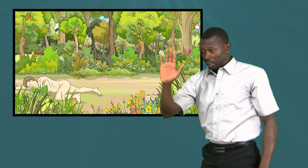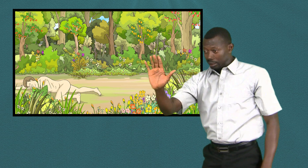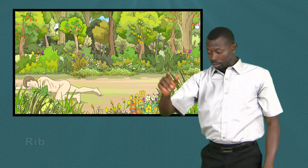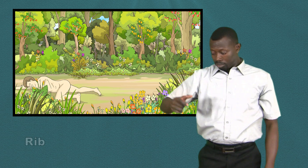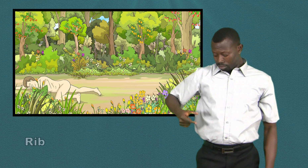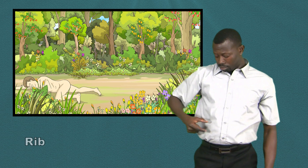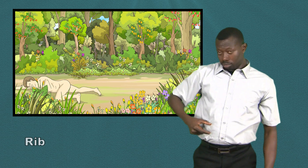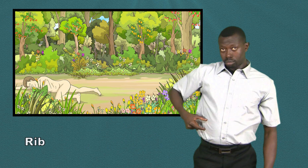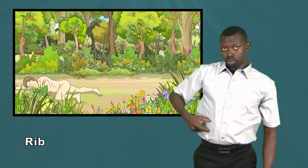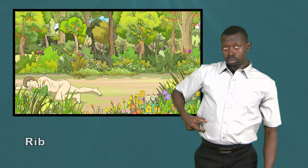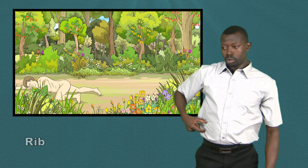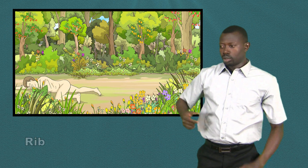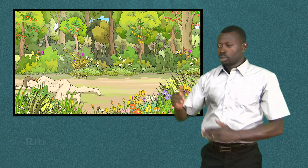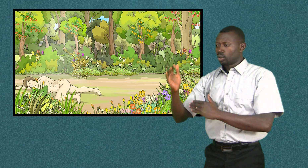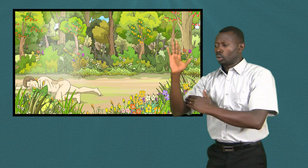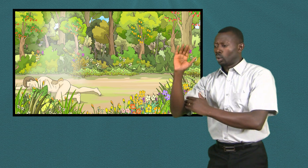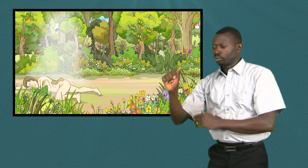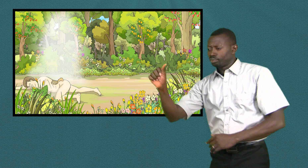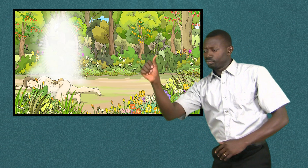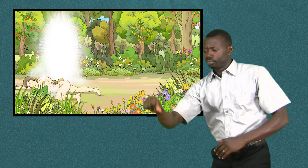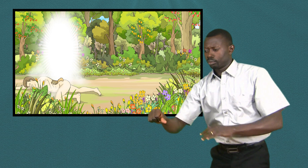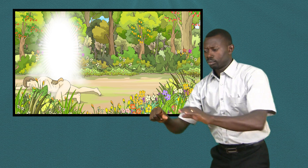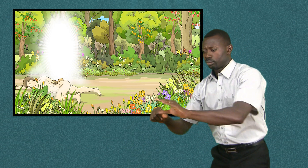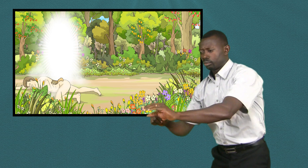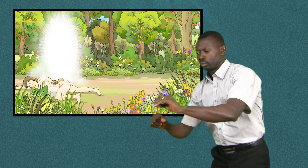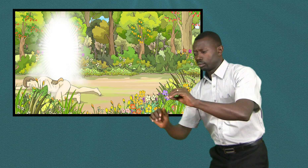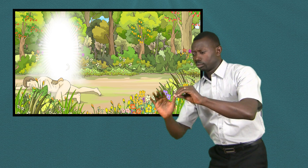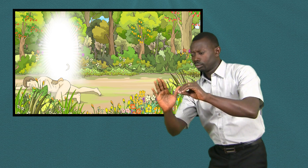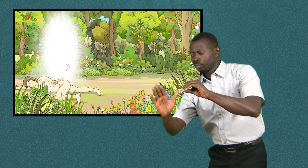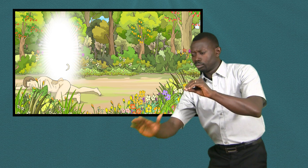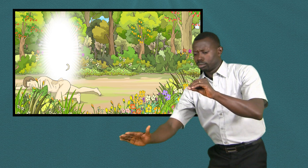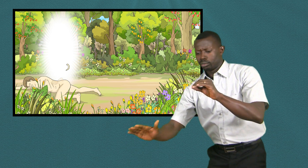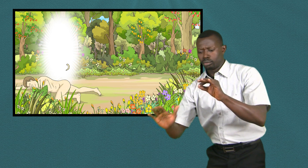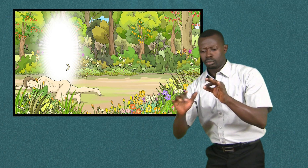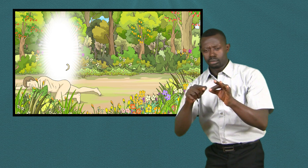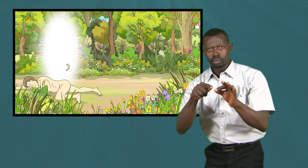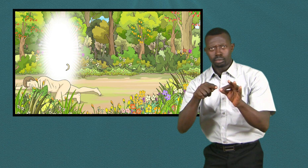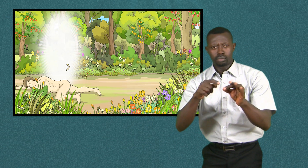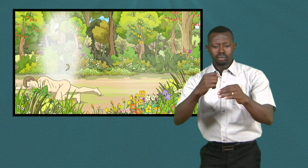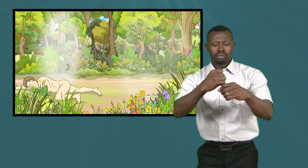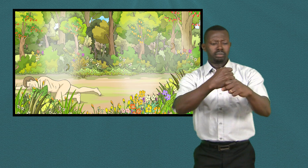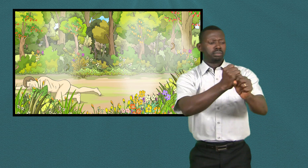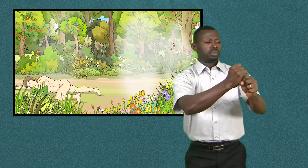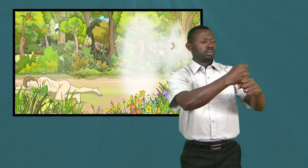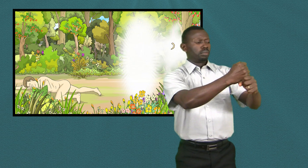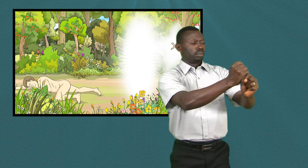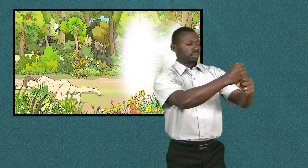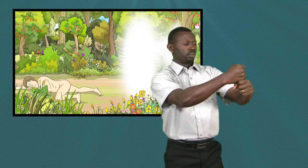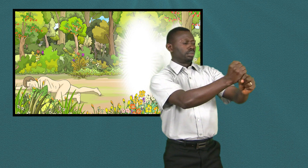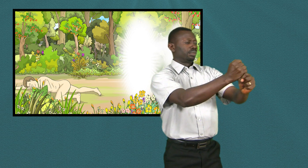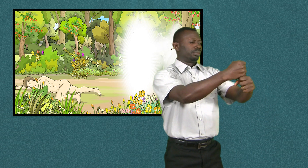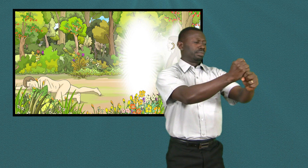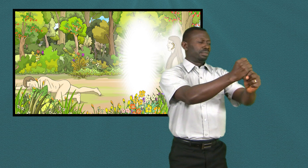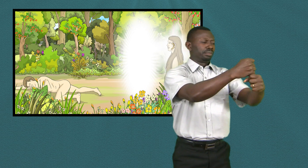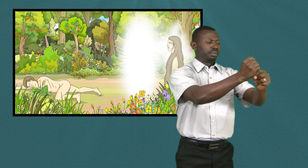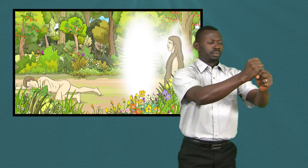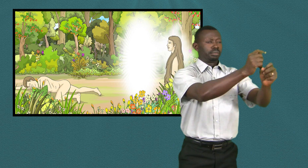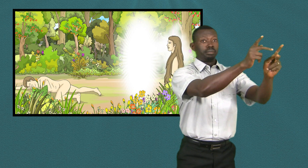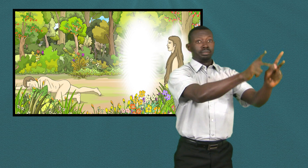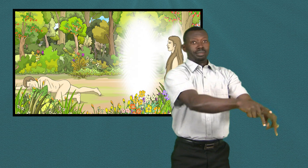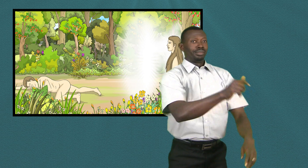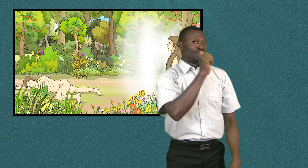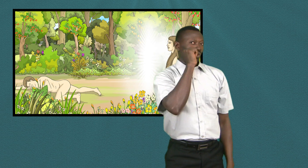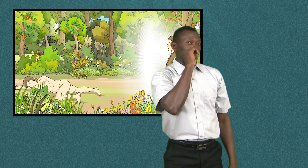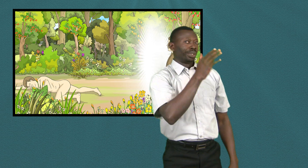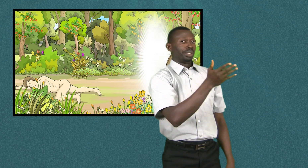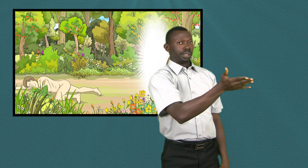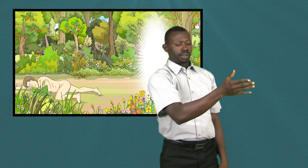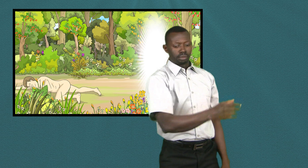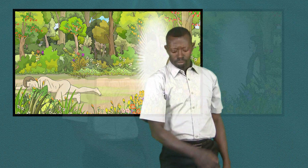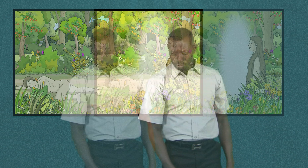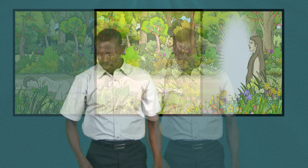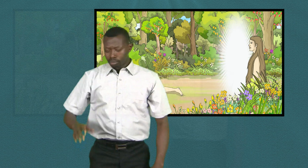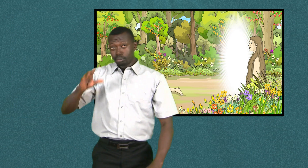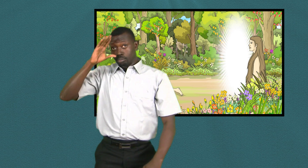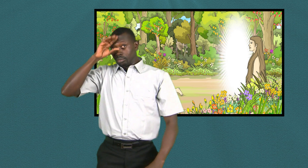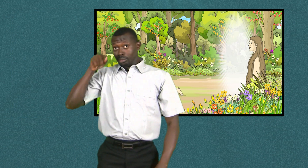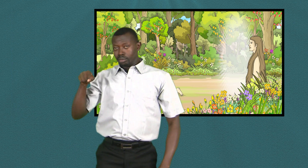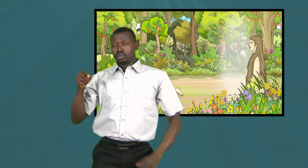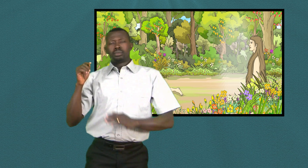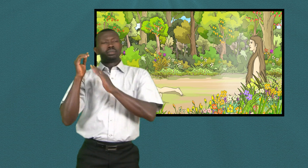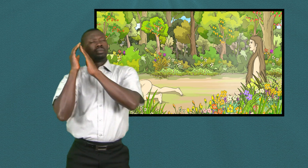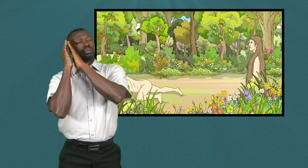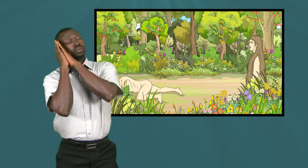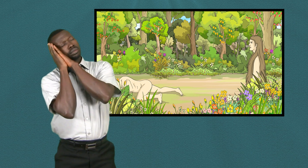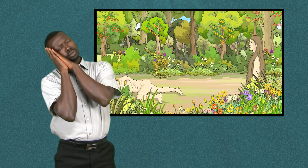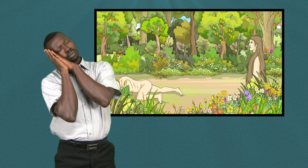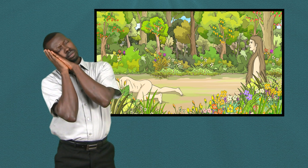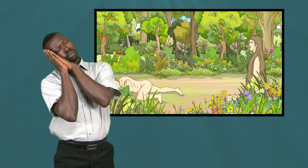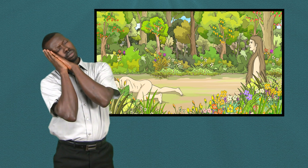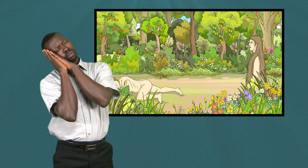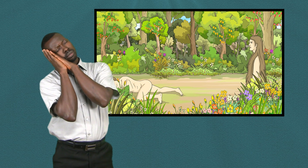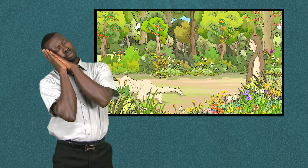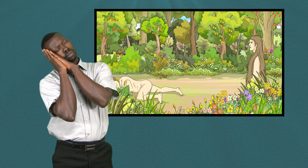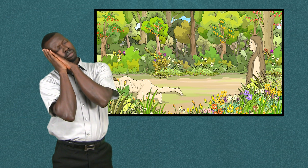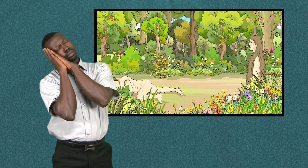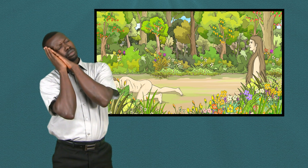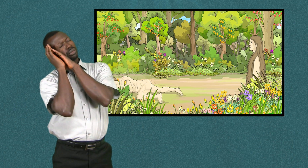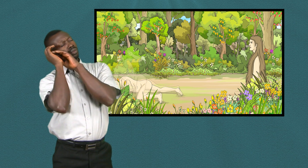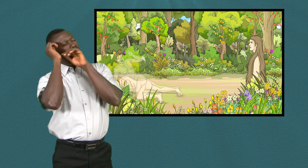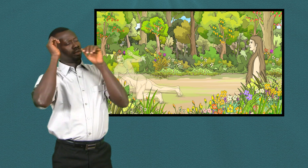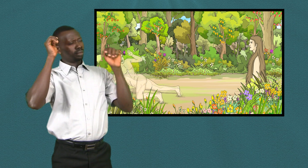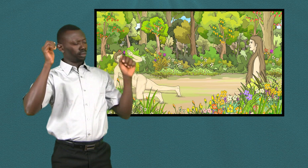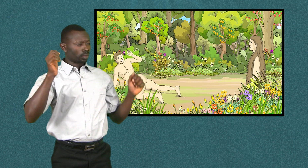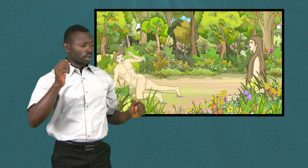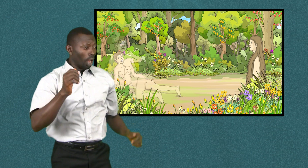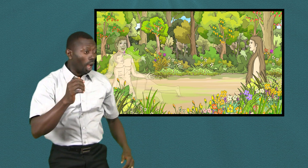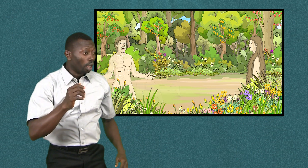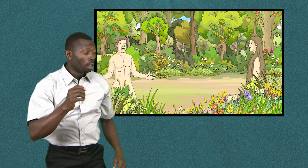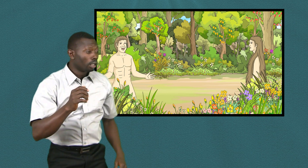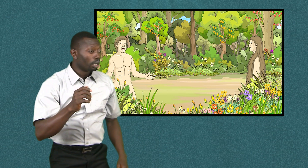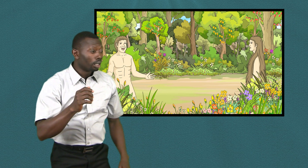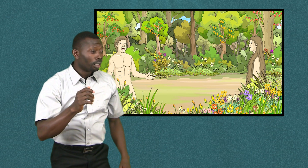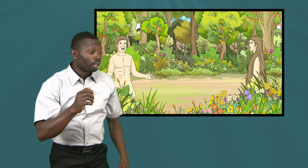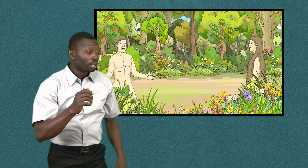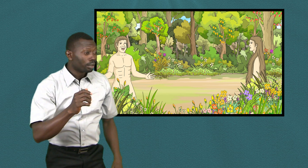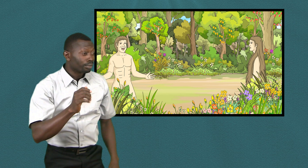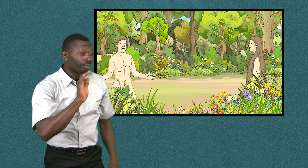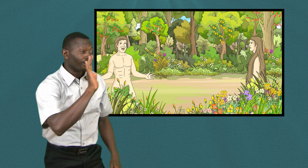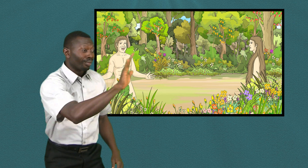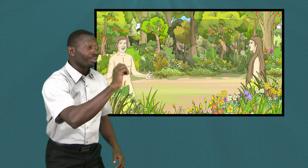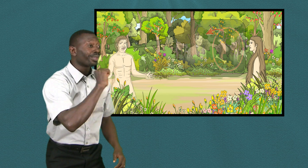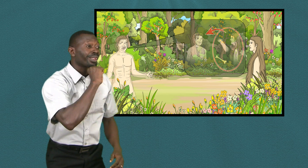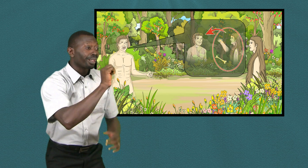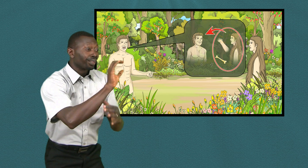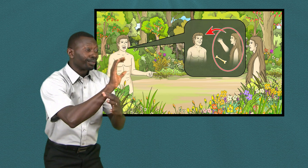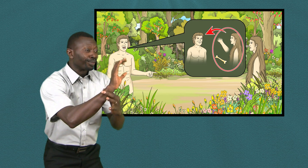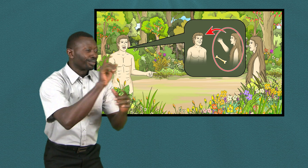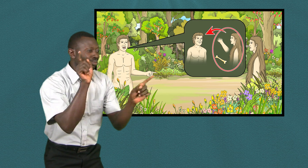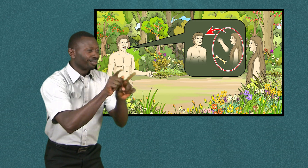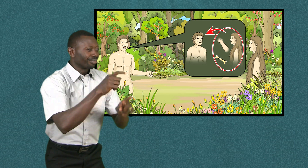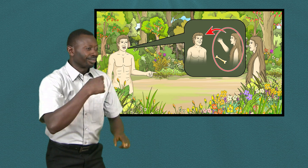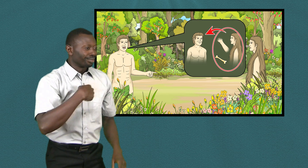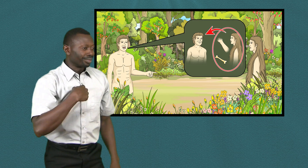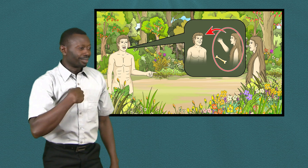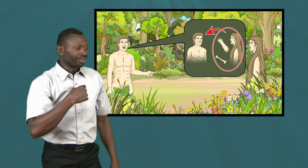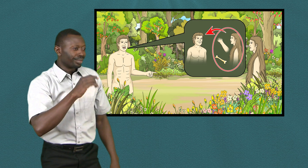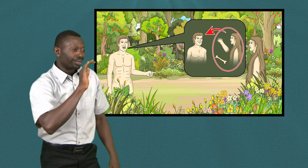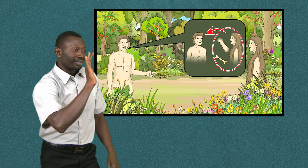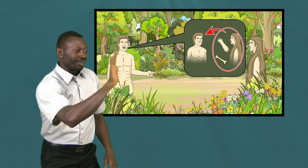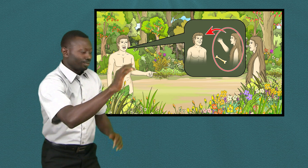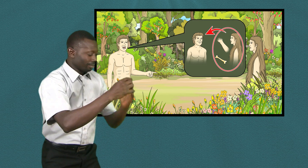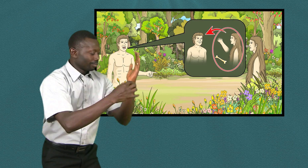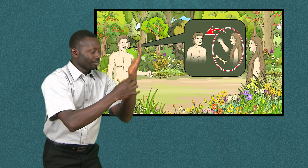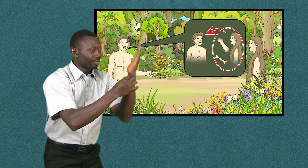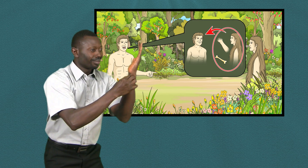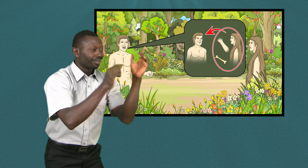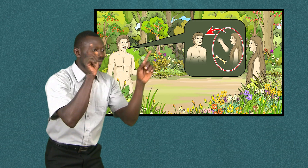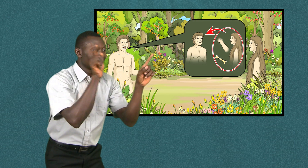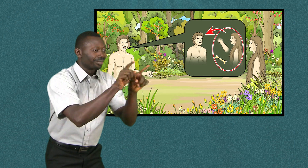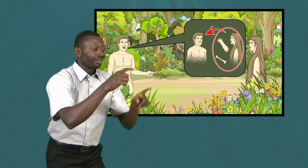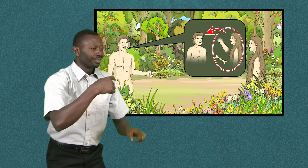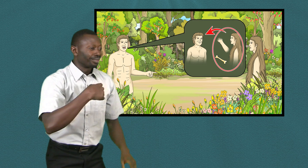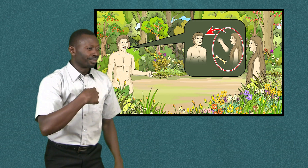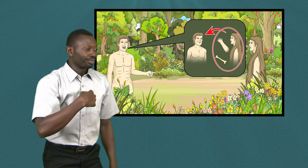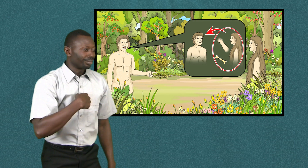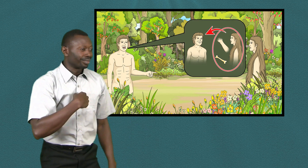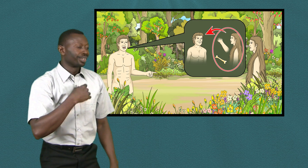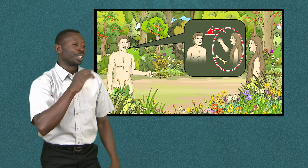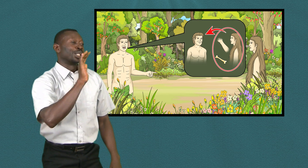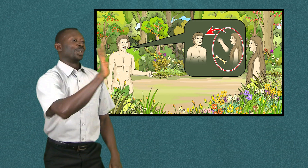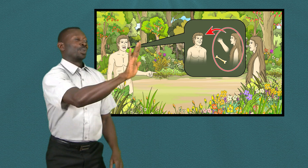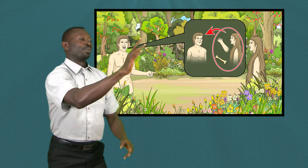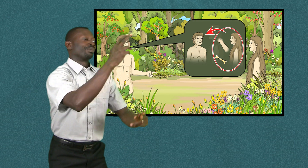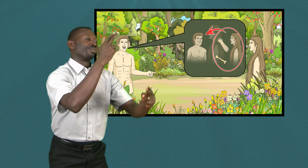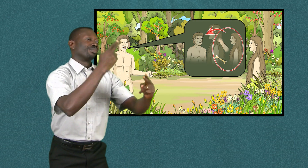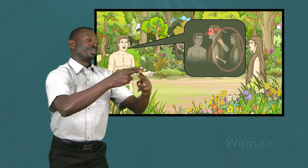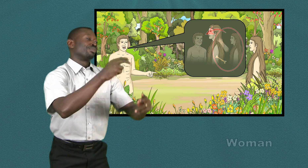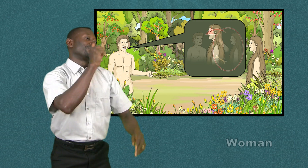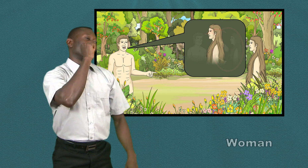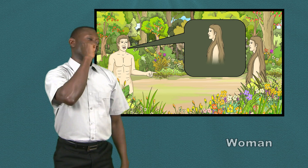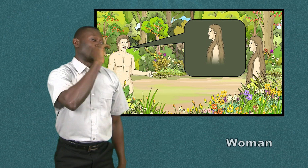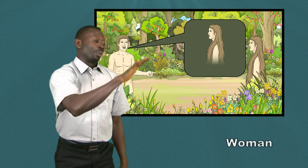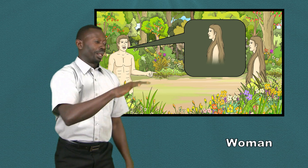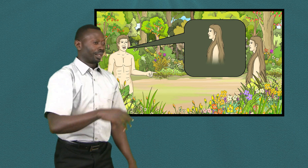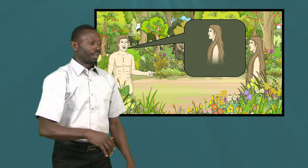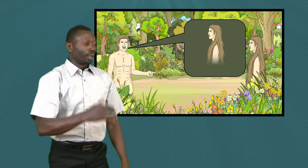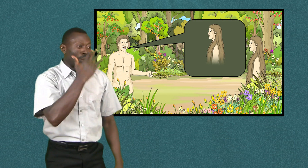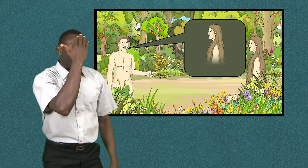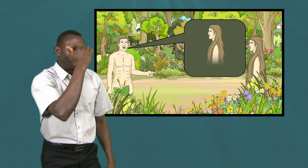And from the rib that the LORD God had taken from the man, He made a woman and brought her to him. And the man said: “This is now bone of my bones and flesh of my flesh;